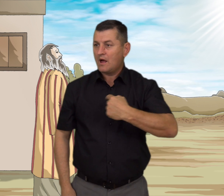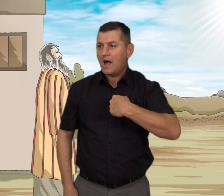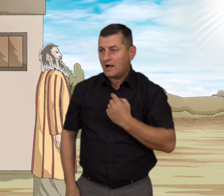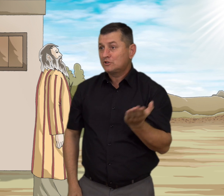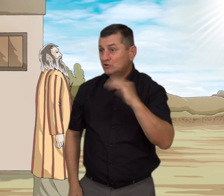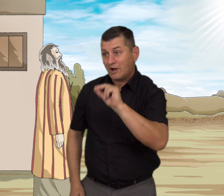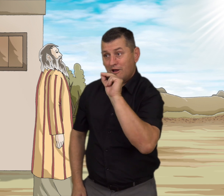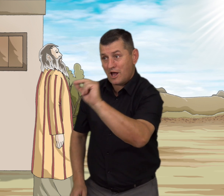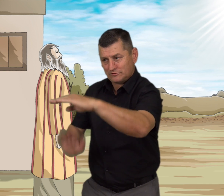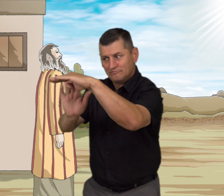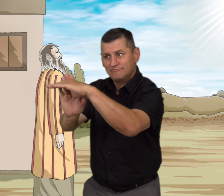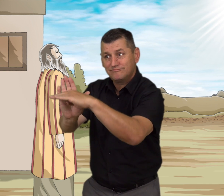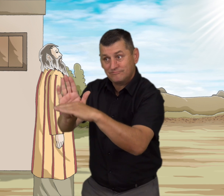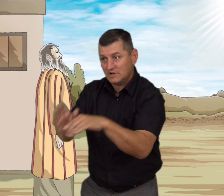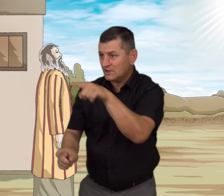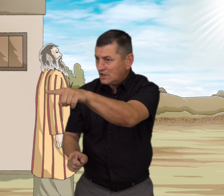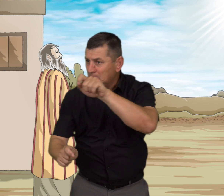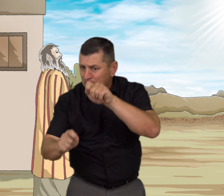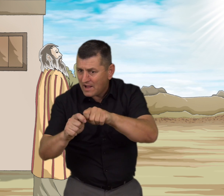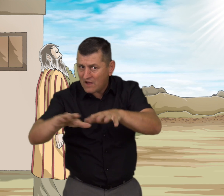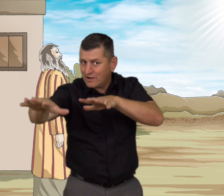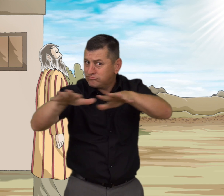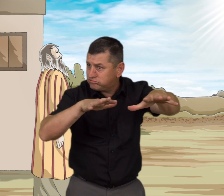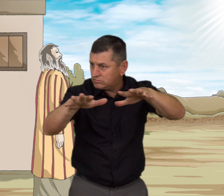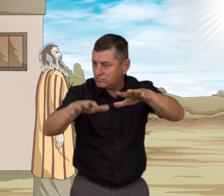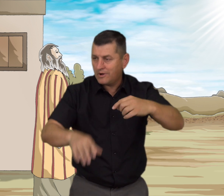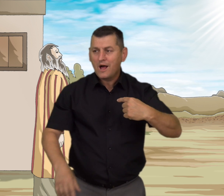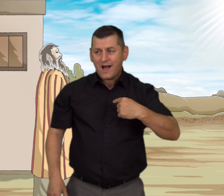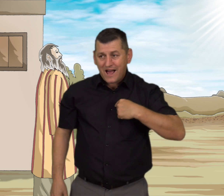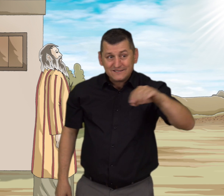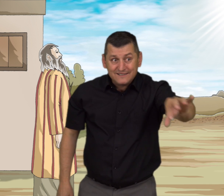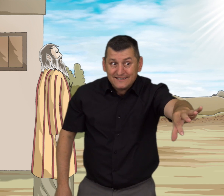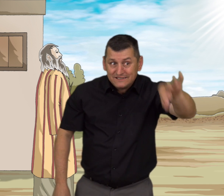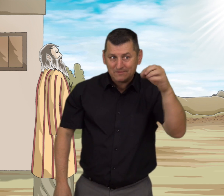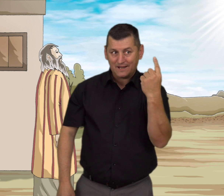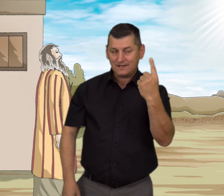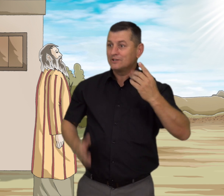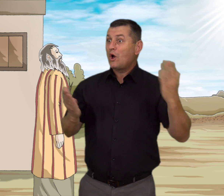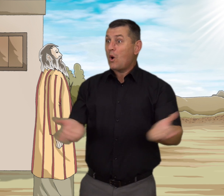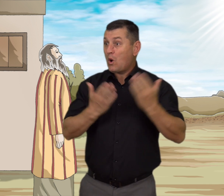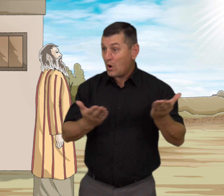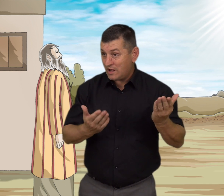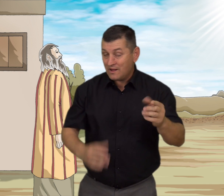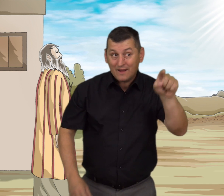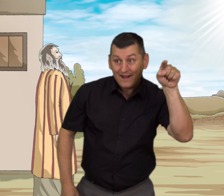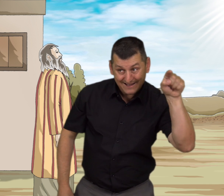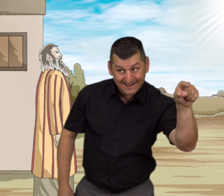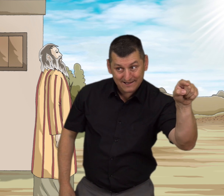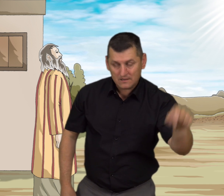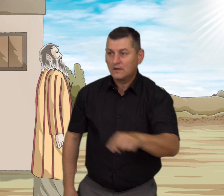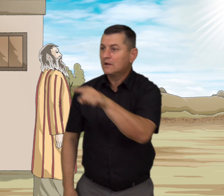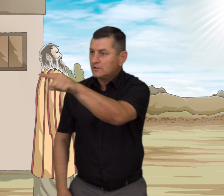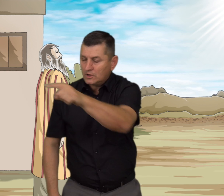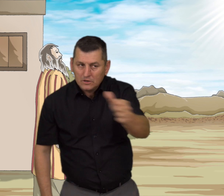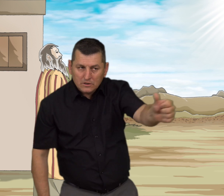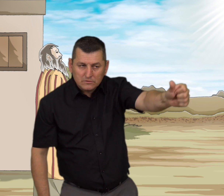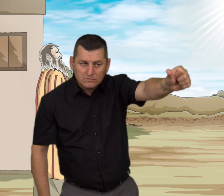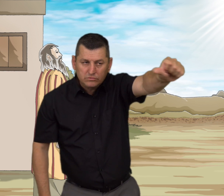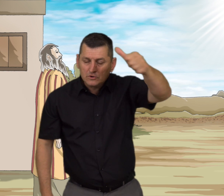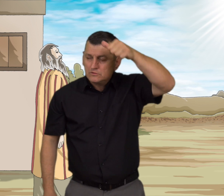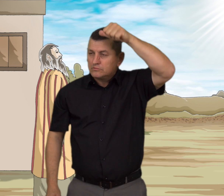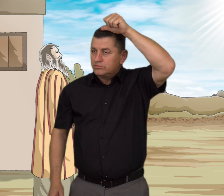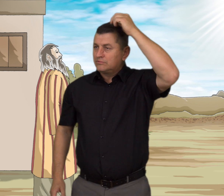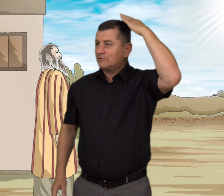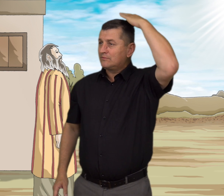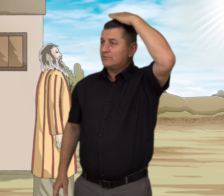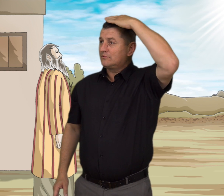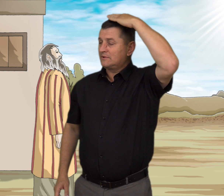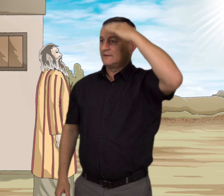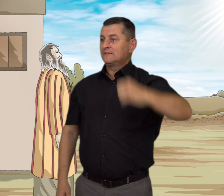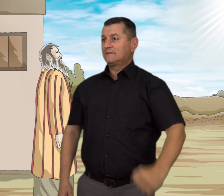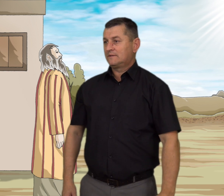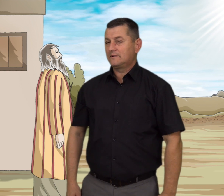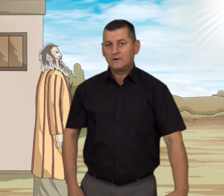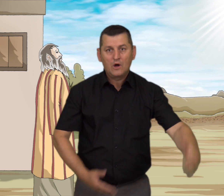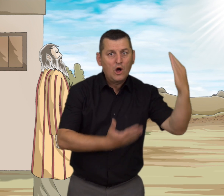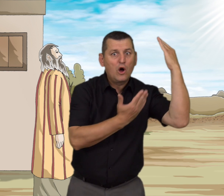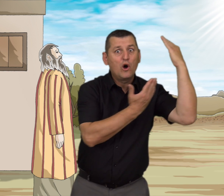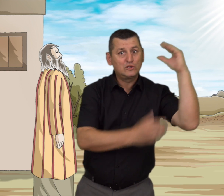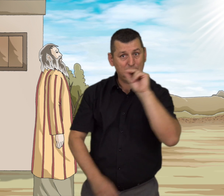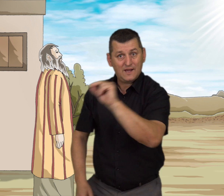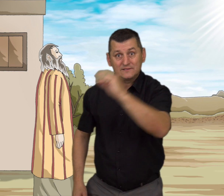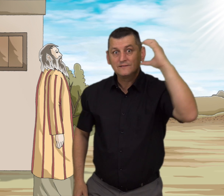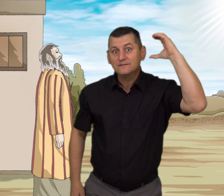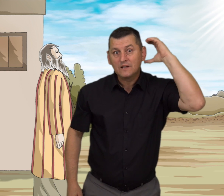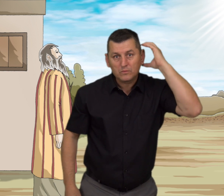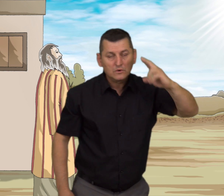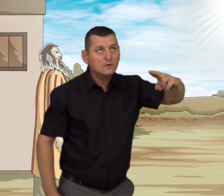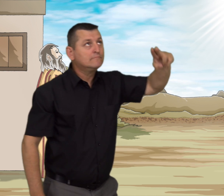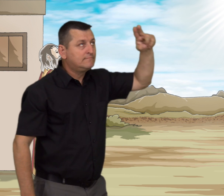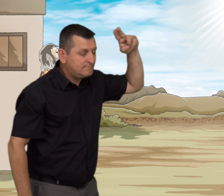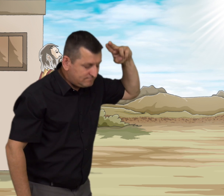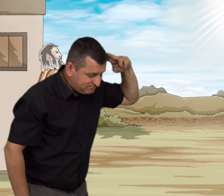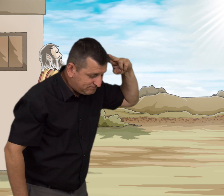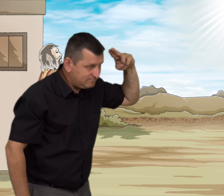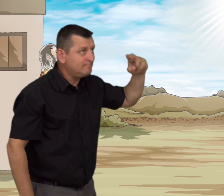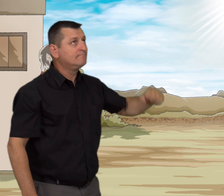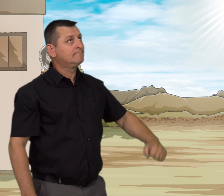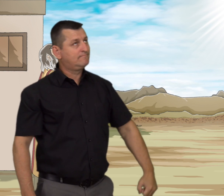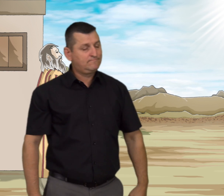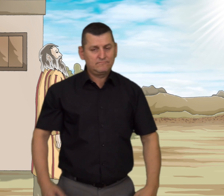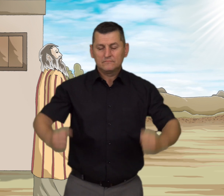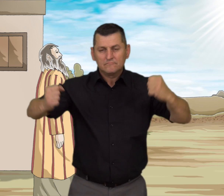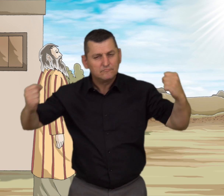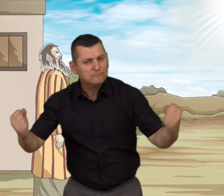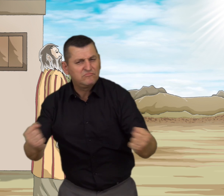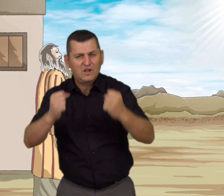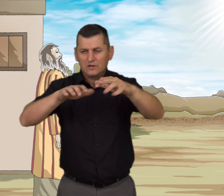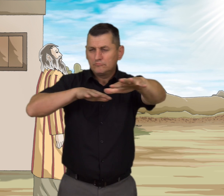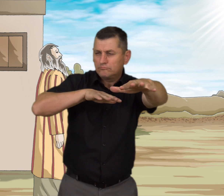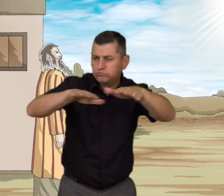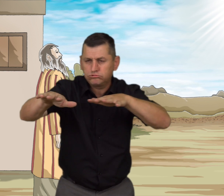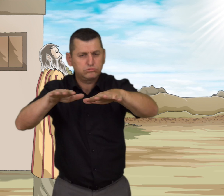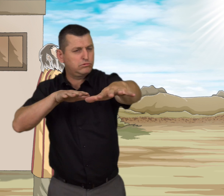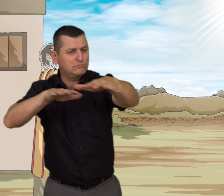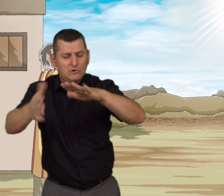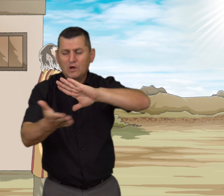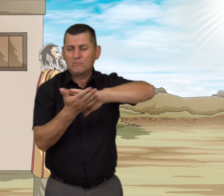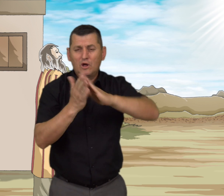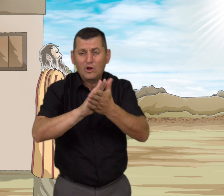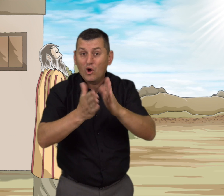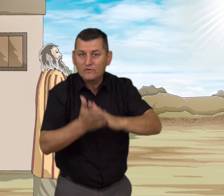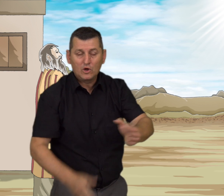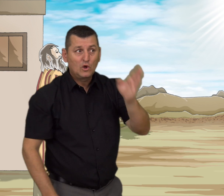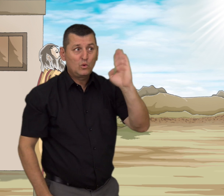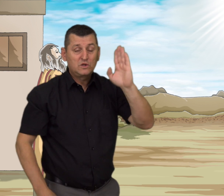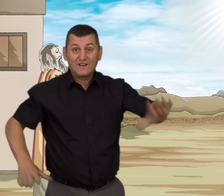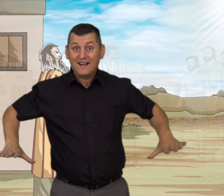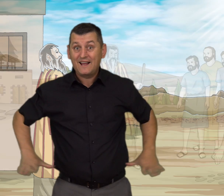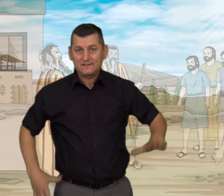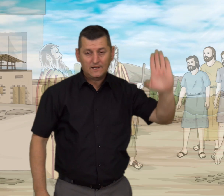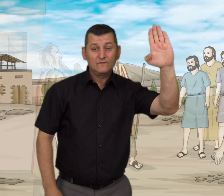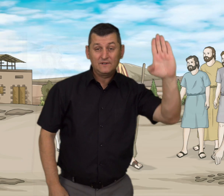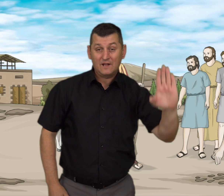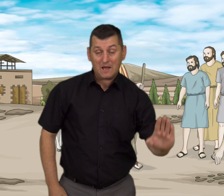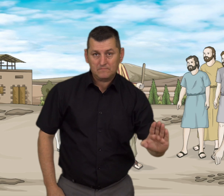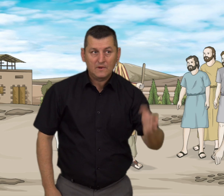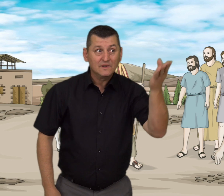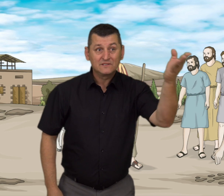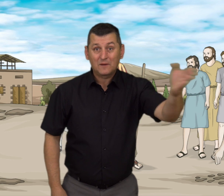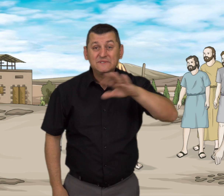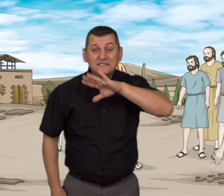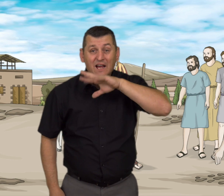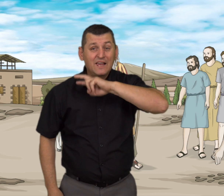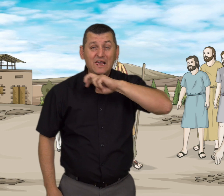Then invite Jesse to the sacrifice, and I will show you what you are to do. You are to anoint for Me the one I indicate.”